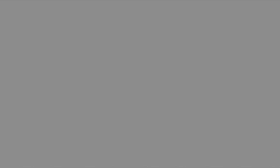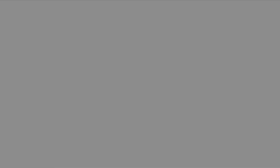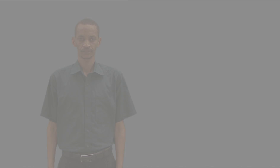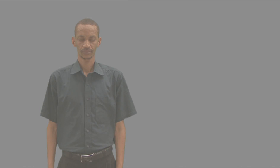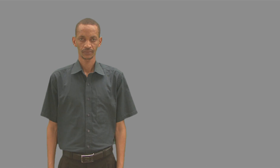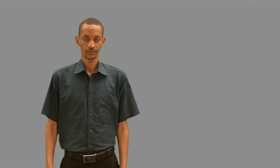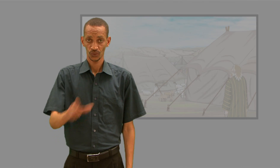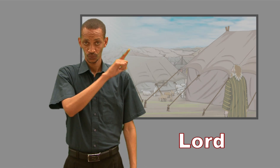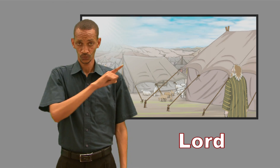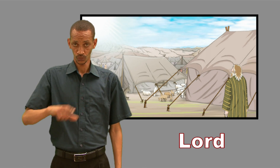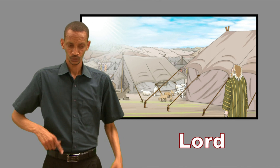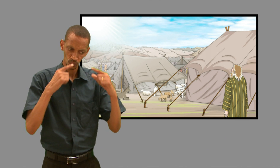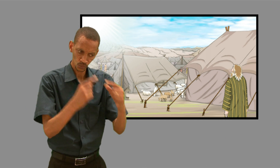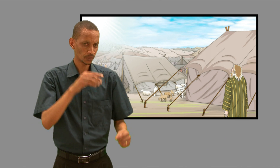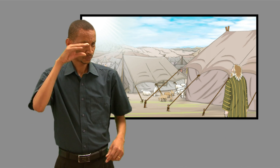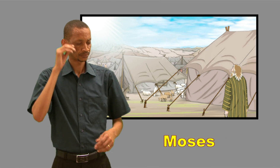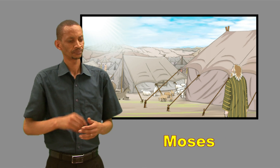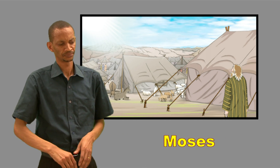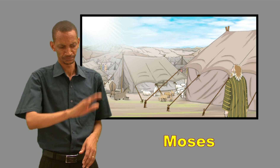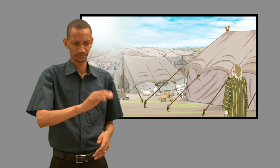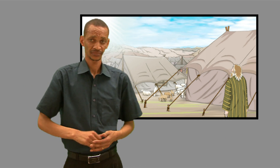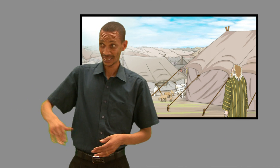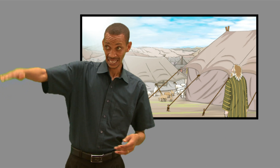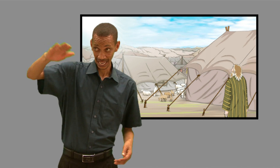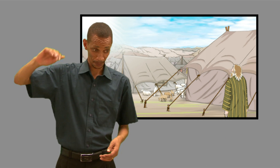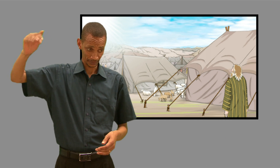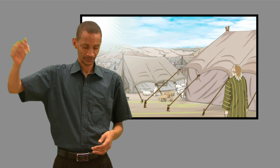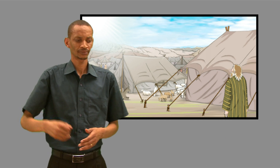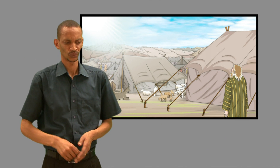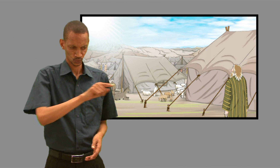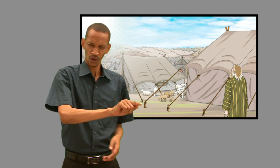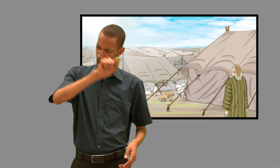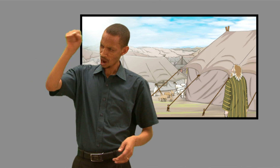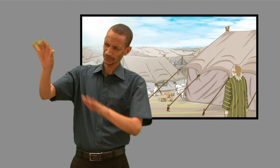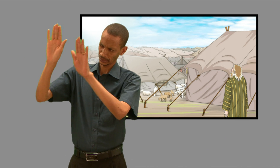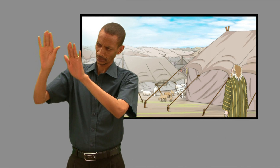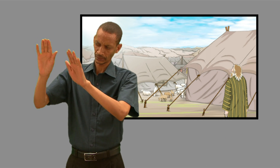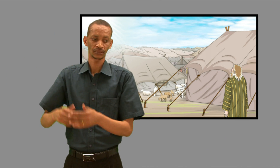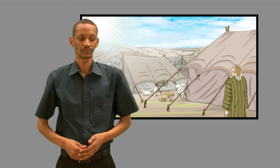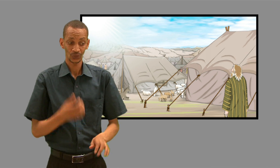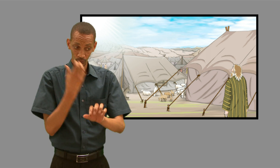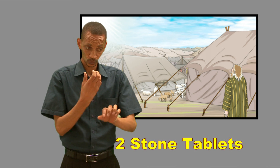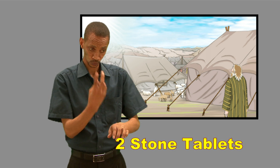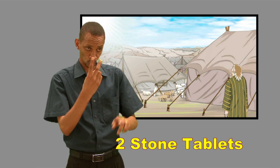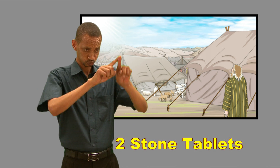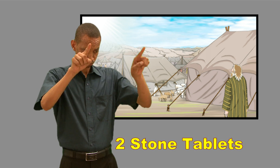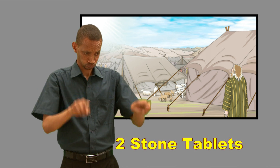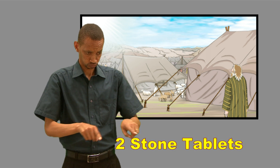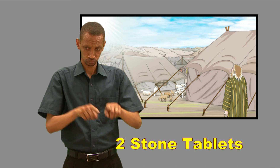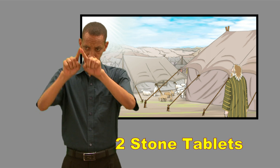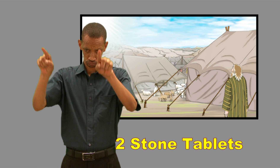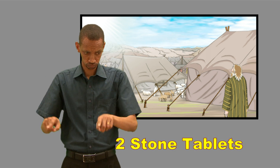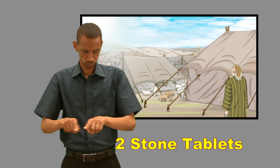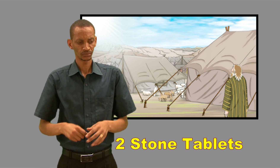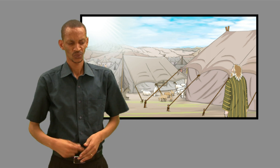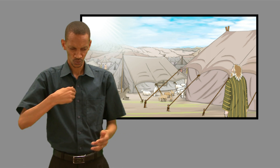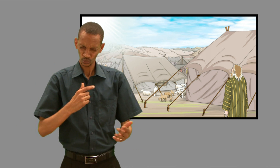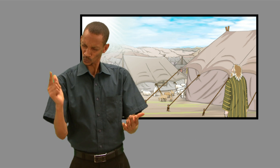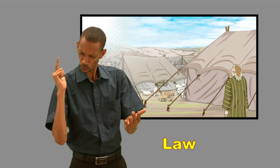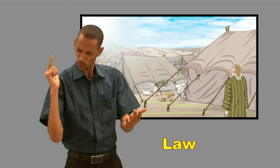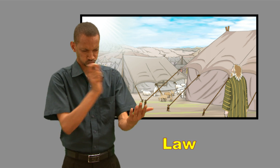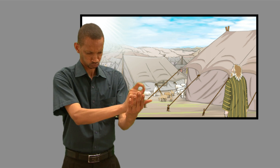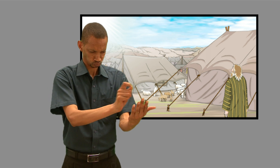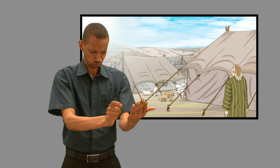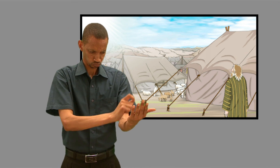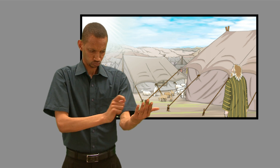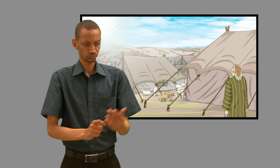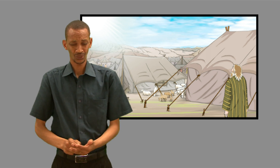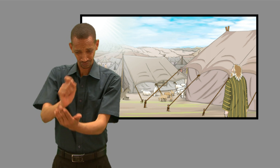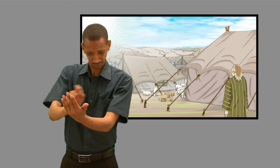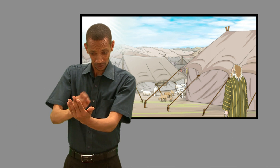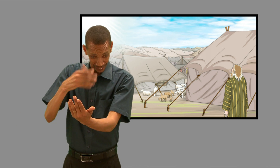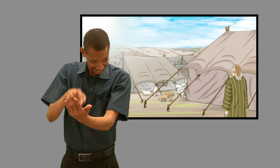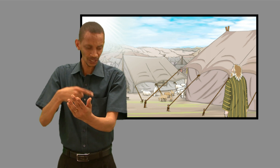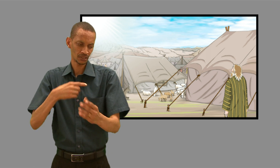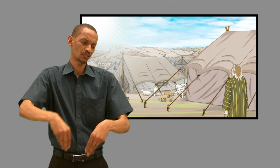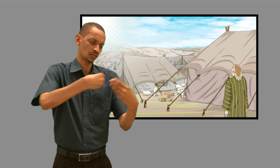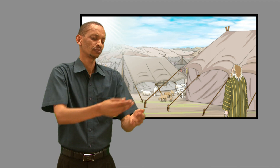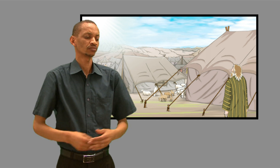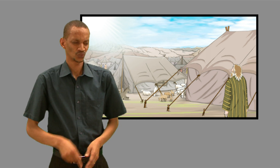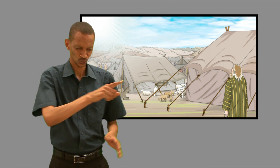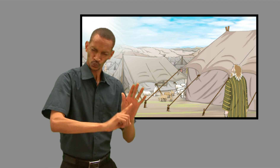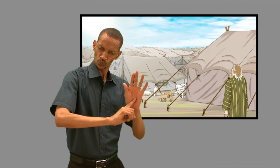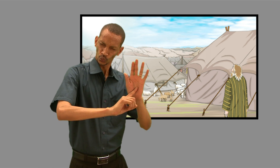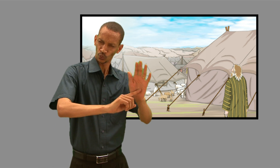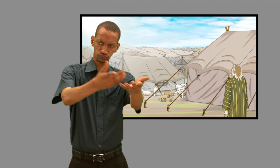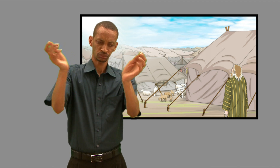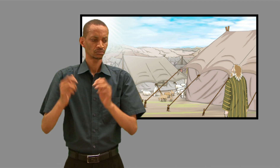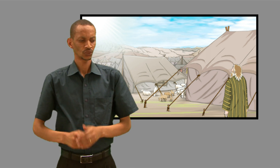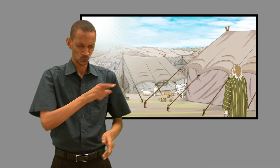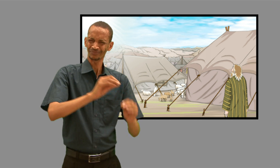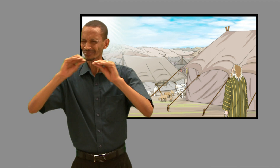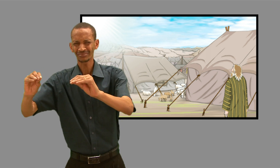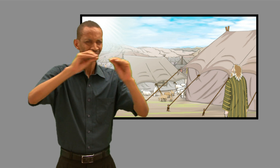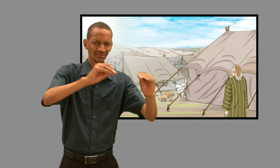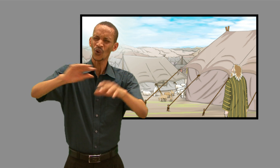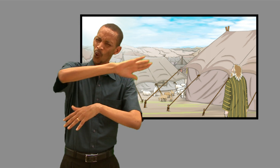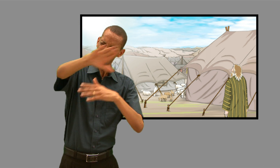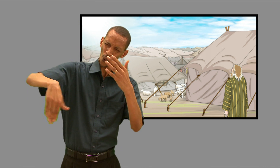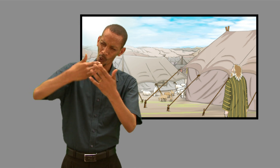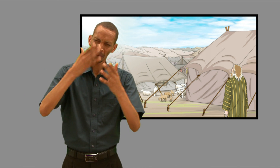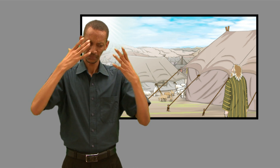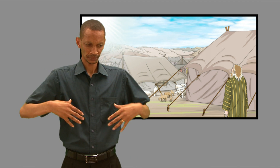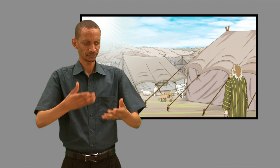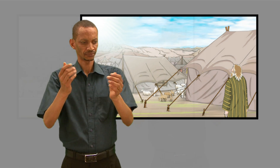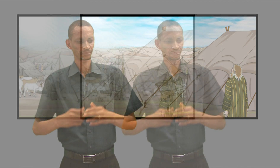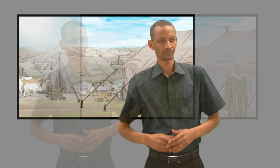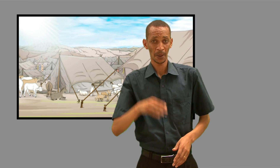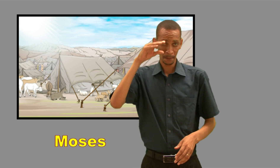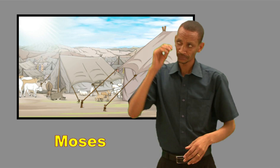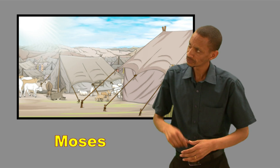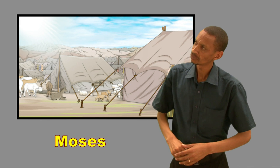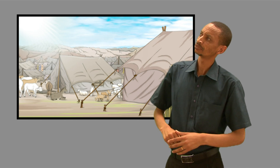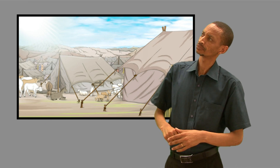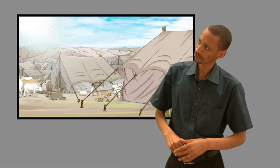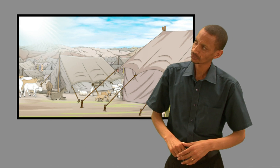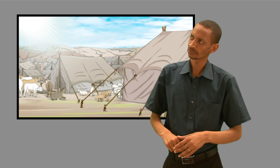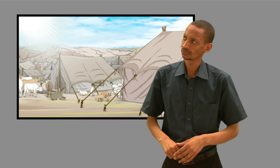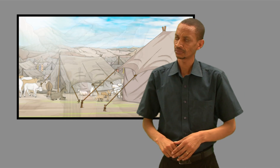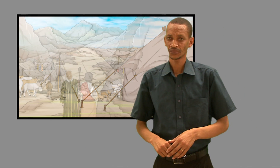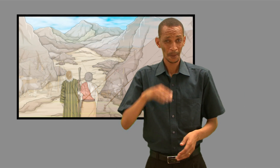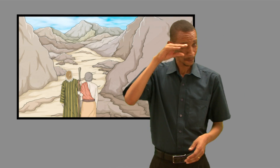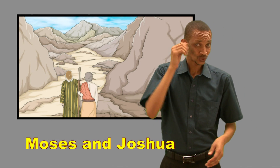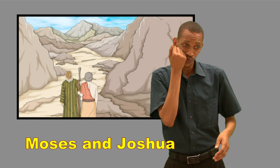Then the LORD said to Moses, “Come up to Me on the mountain and stay here, so that I may give you the tablets of stone, with the law and commandments I have written for their instruction.”